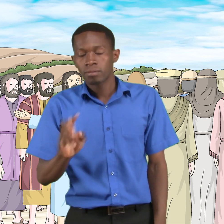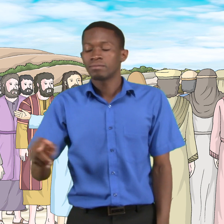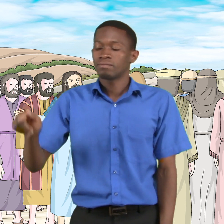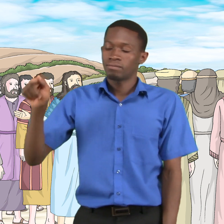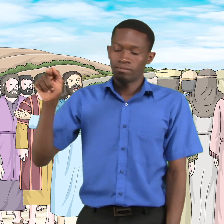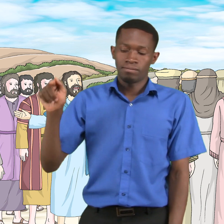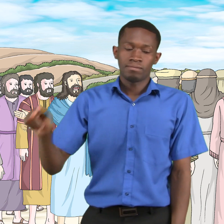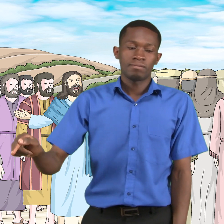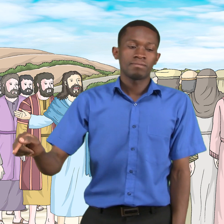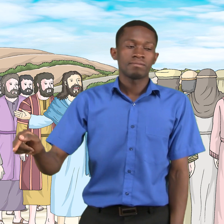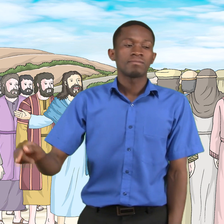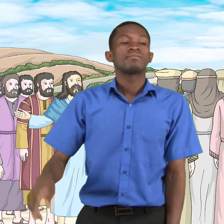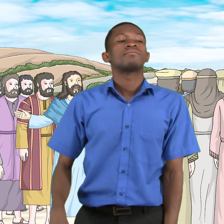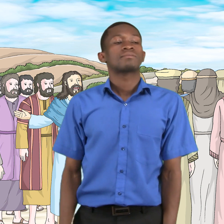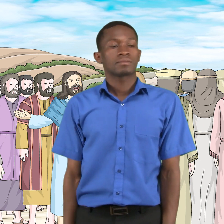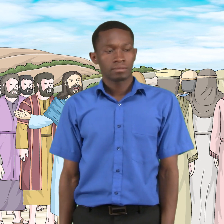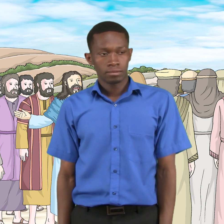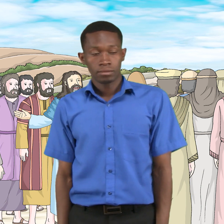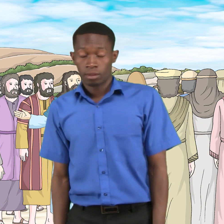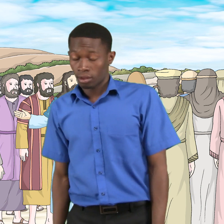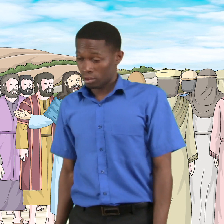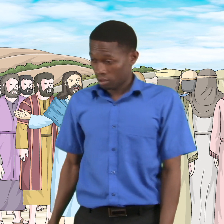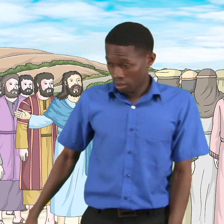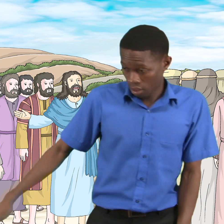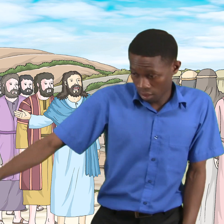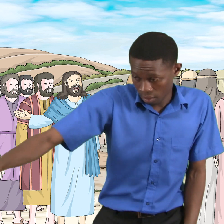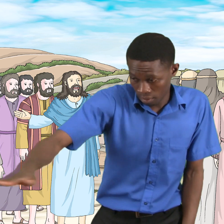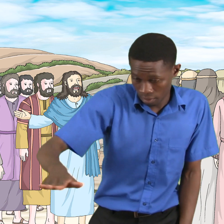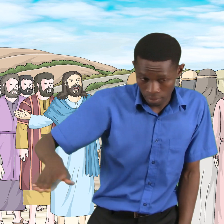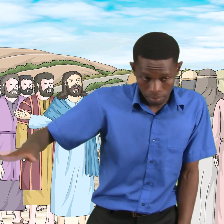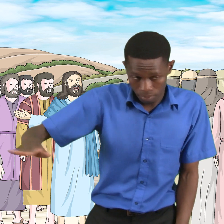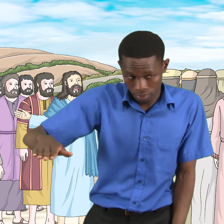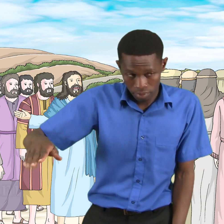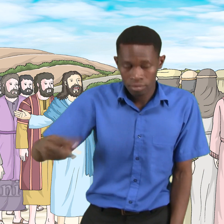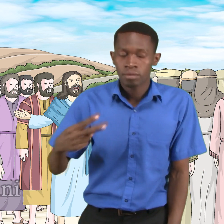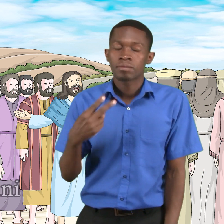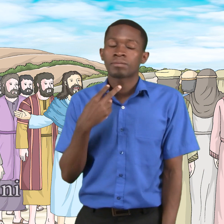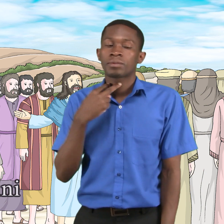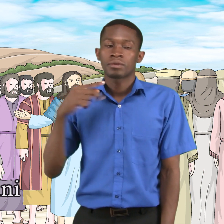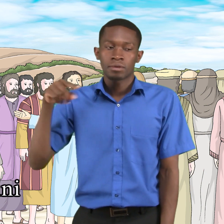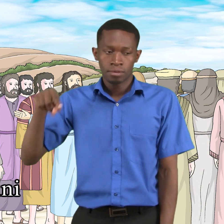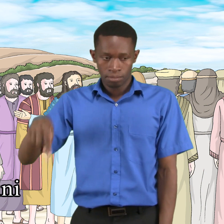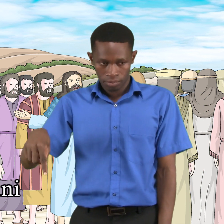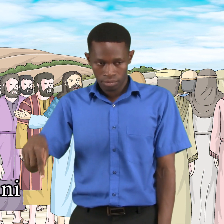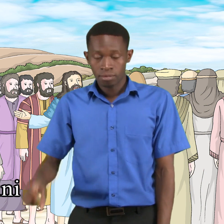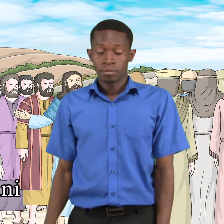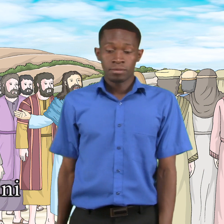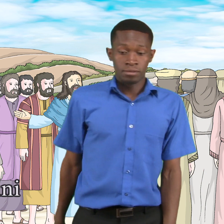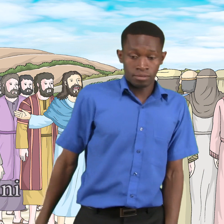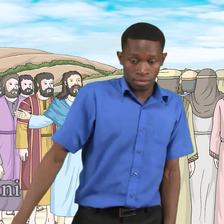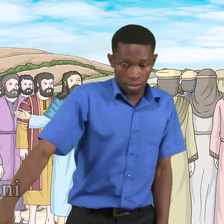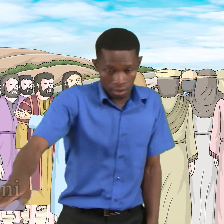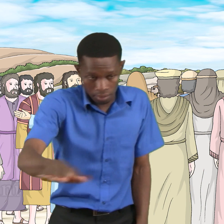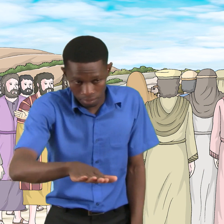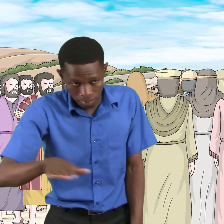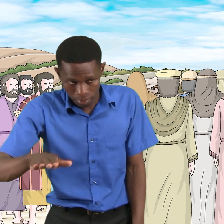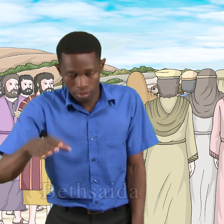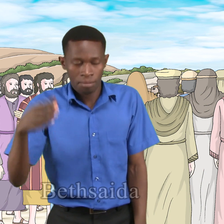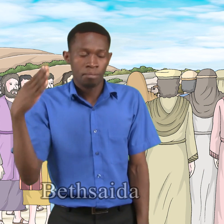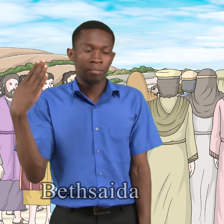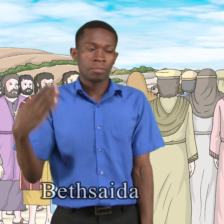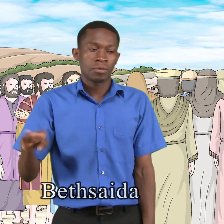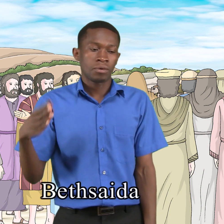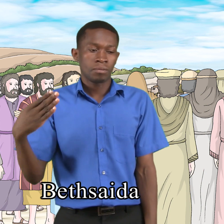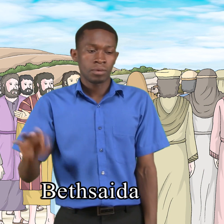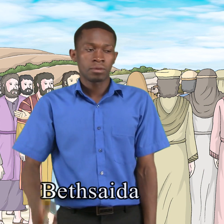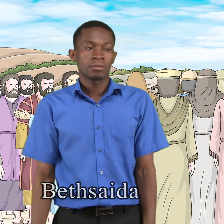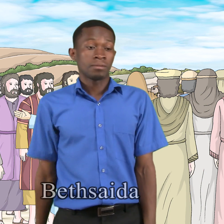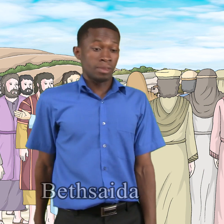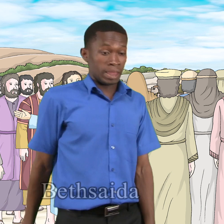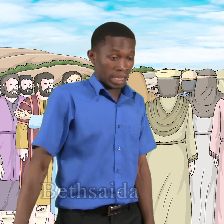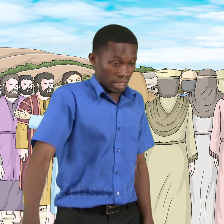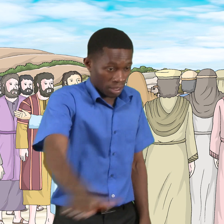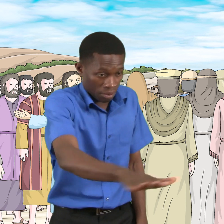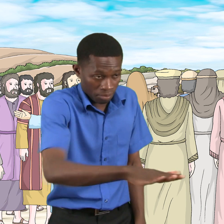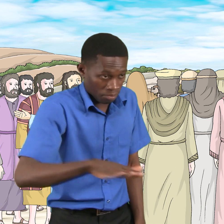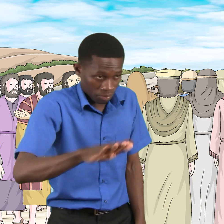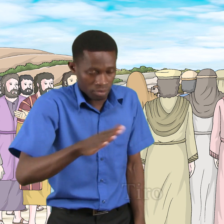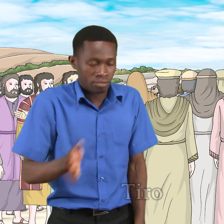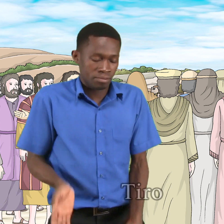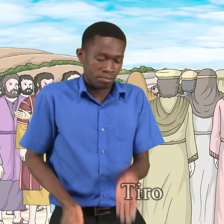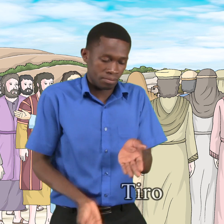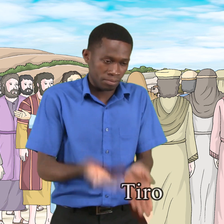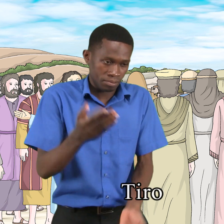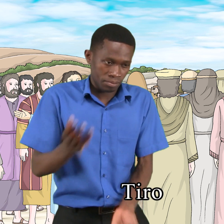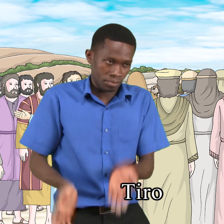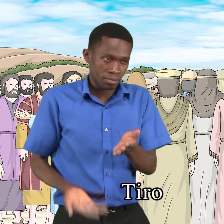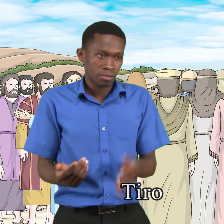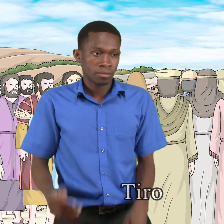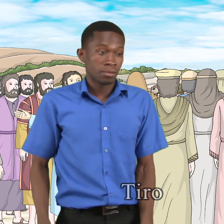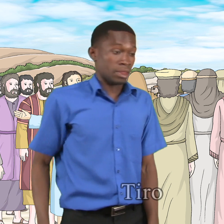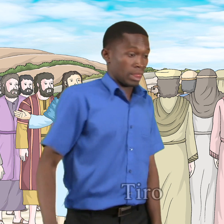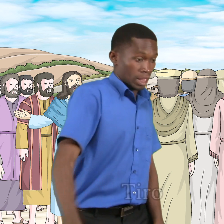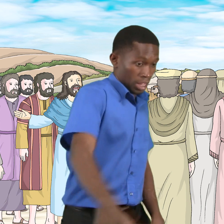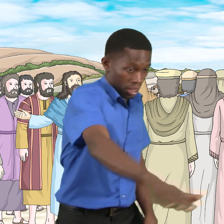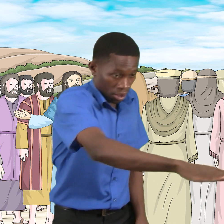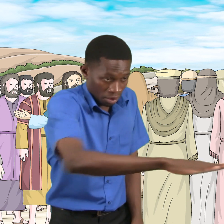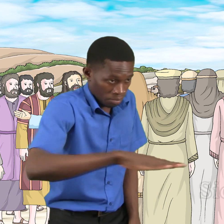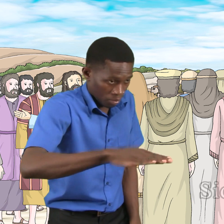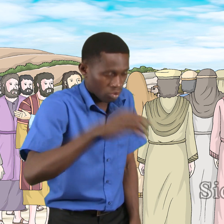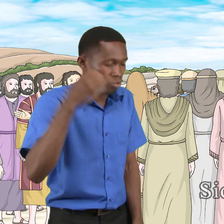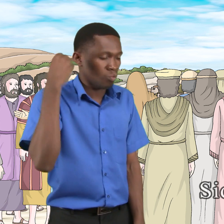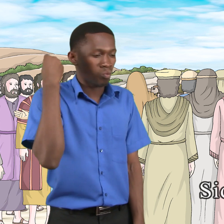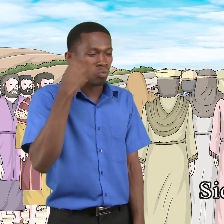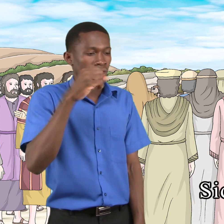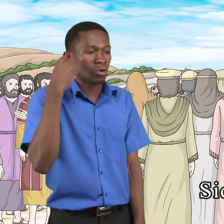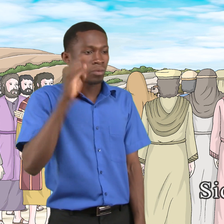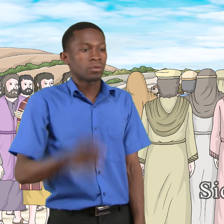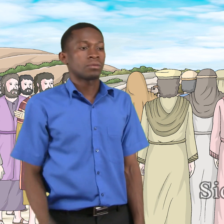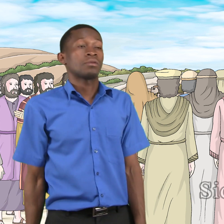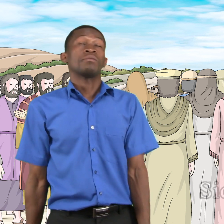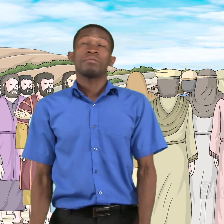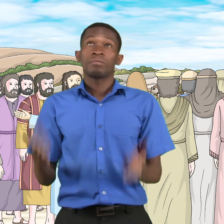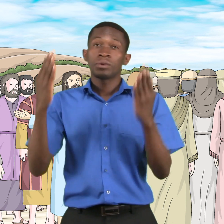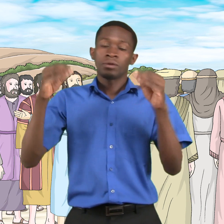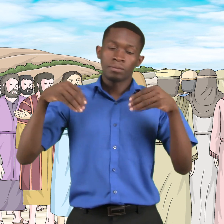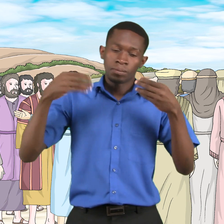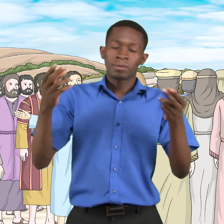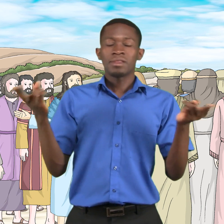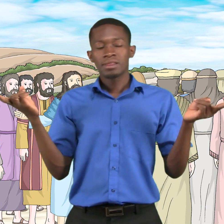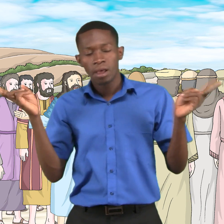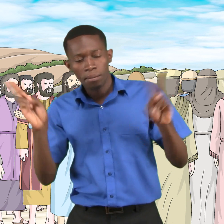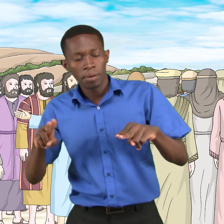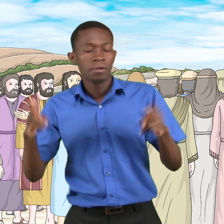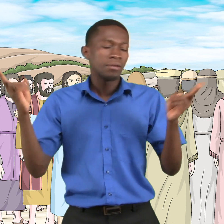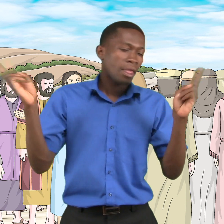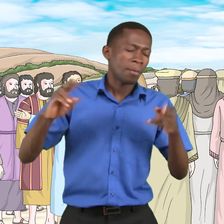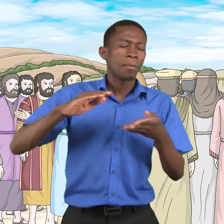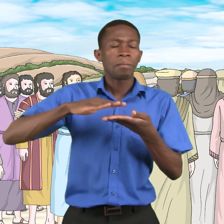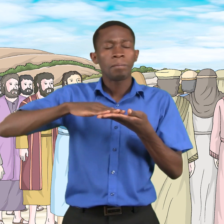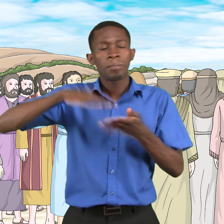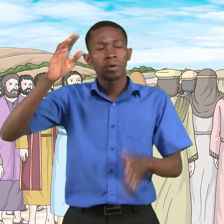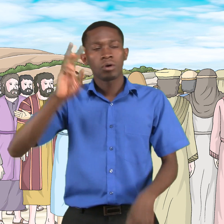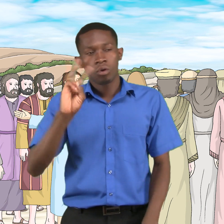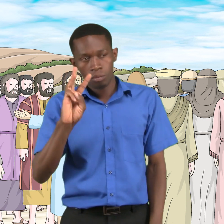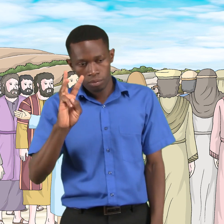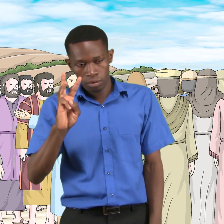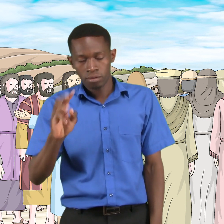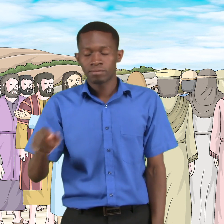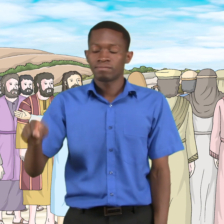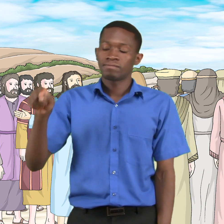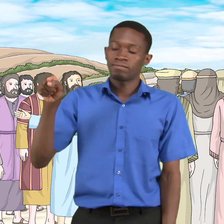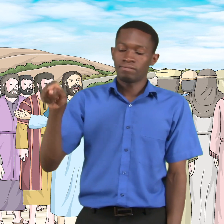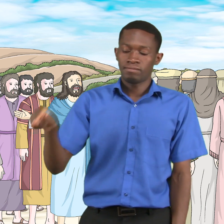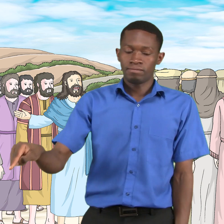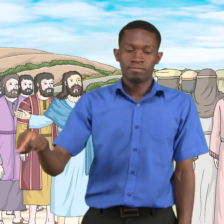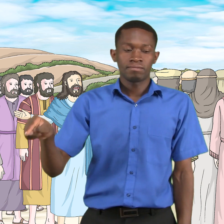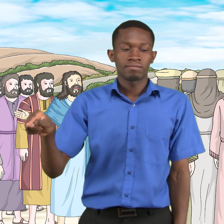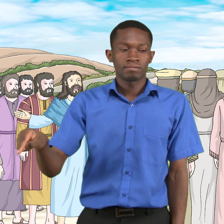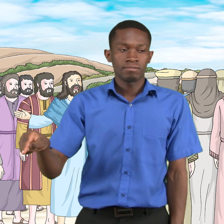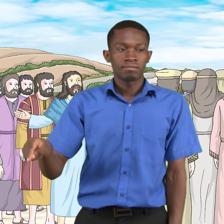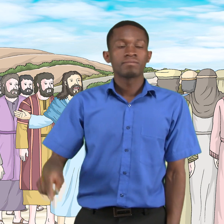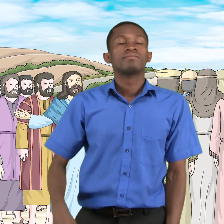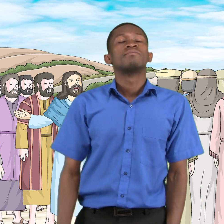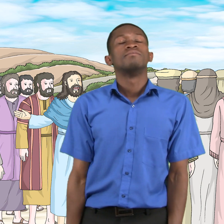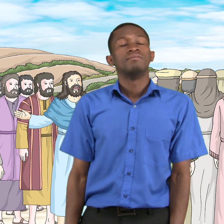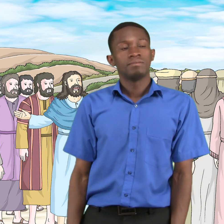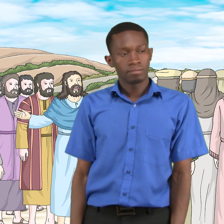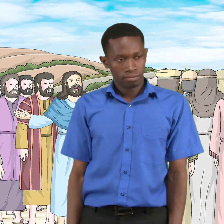Woe to you, Chorazin! Woe to you, Bethsaida!